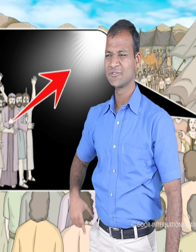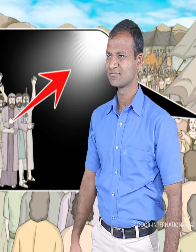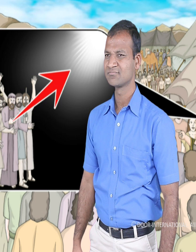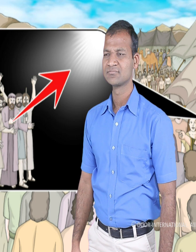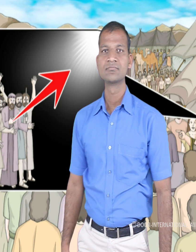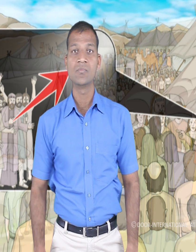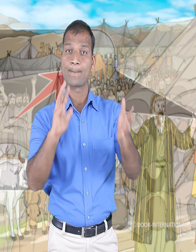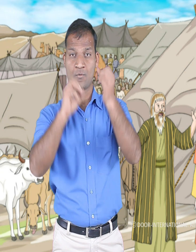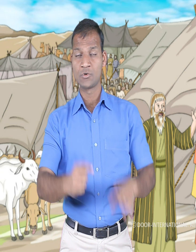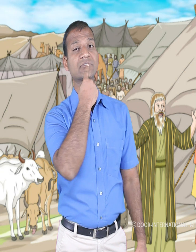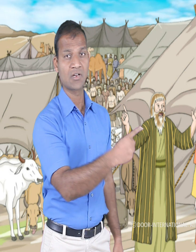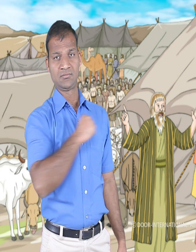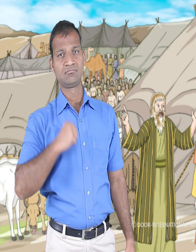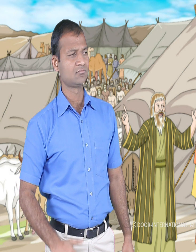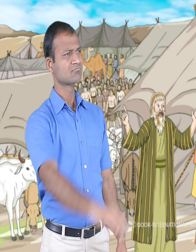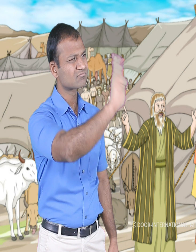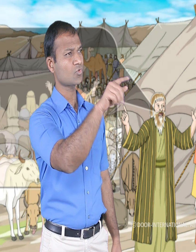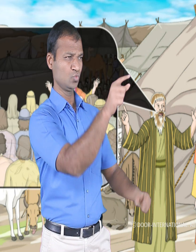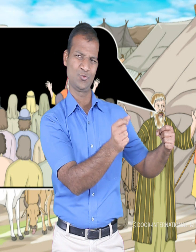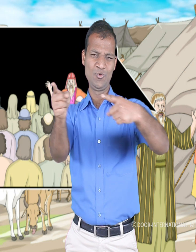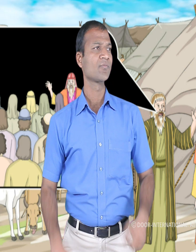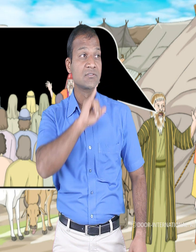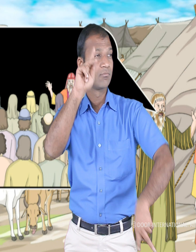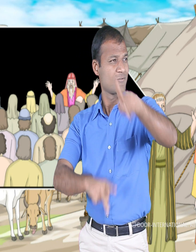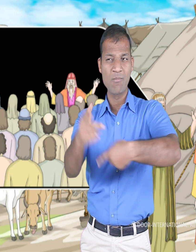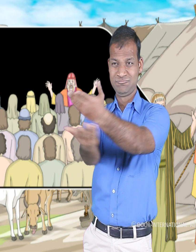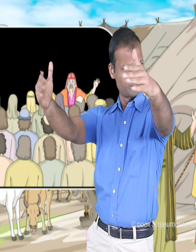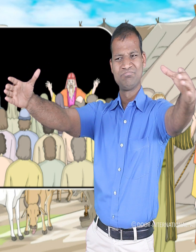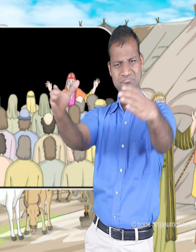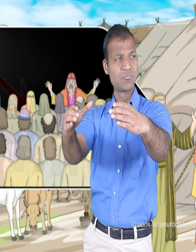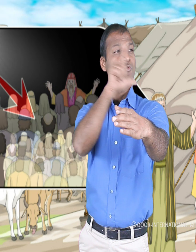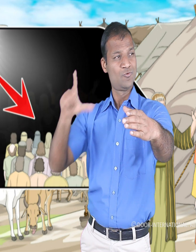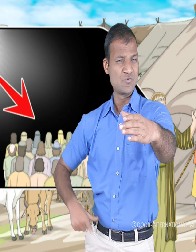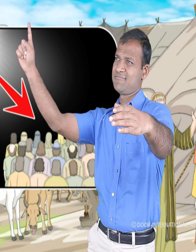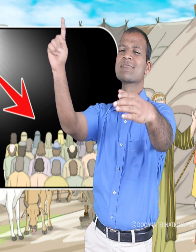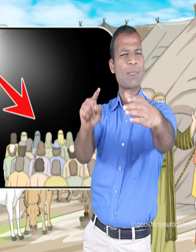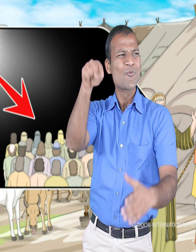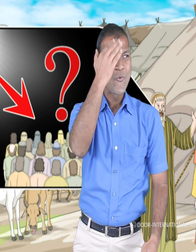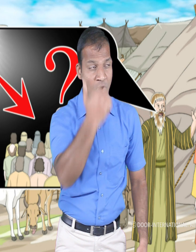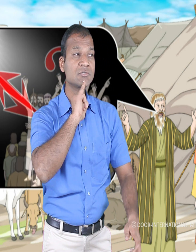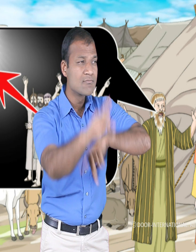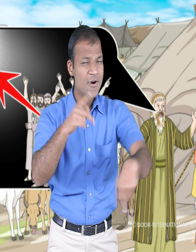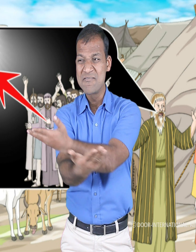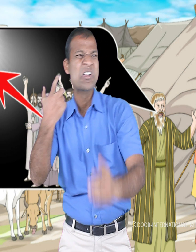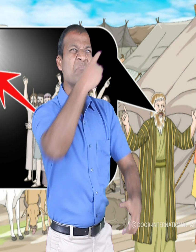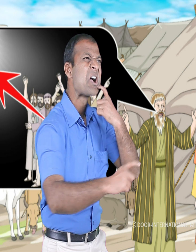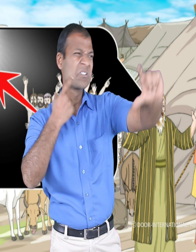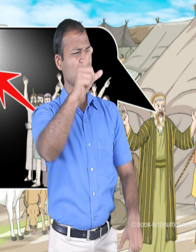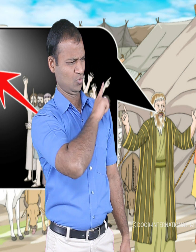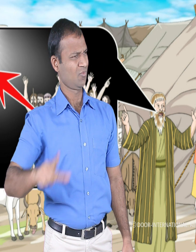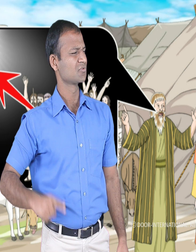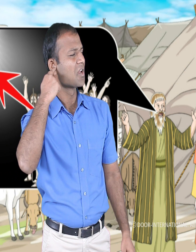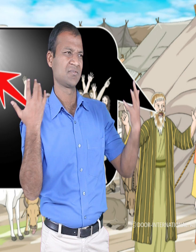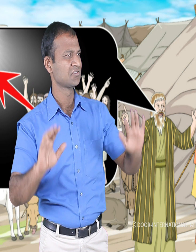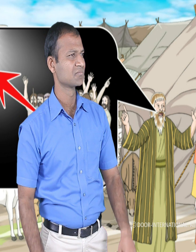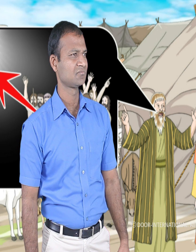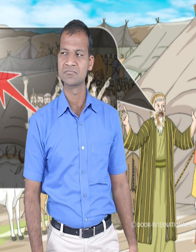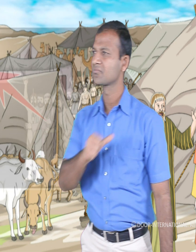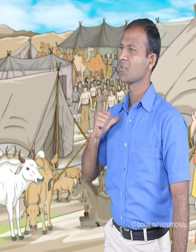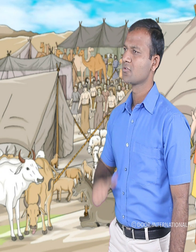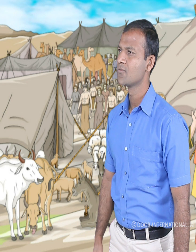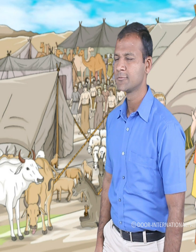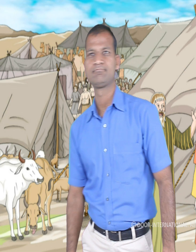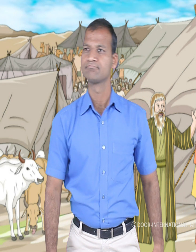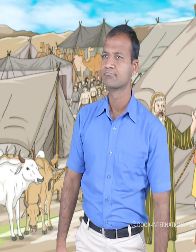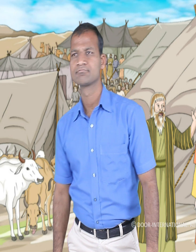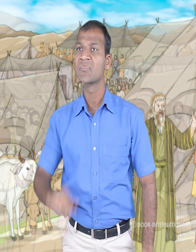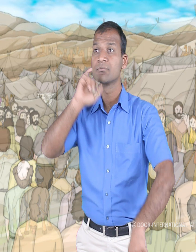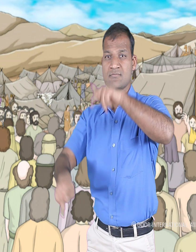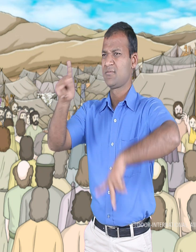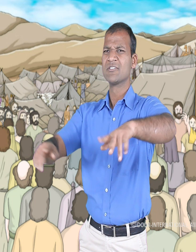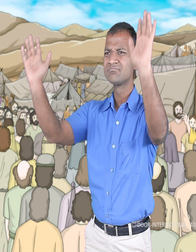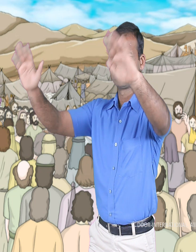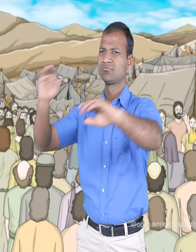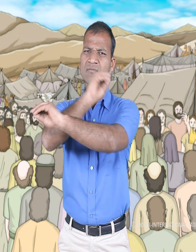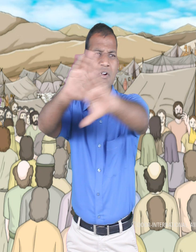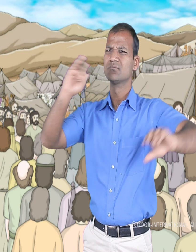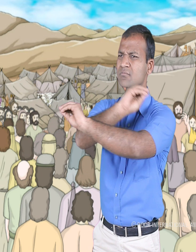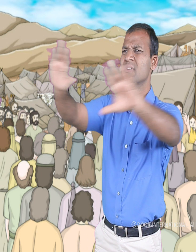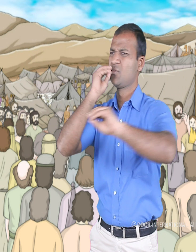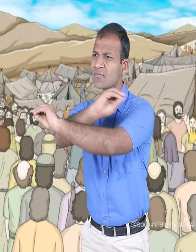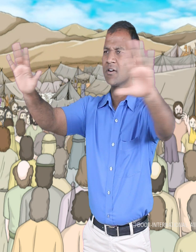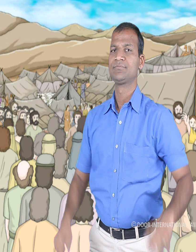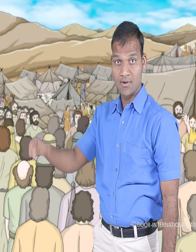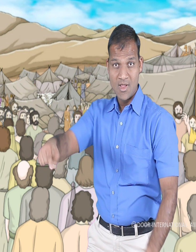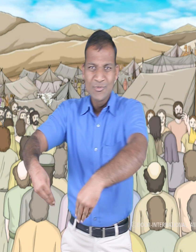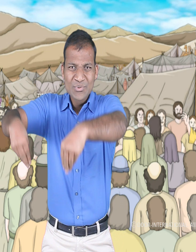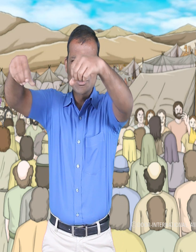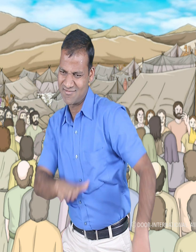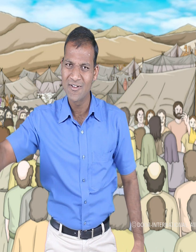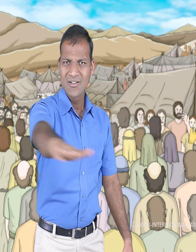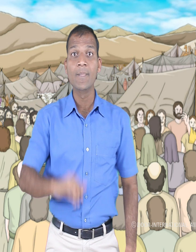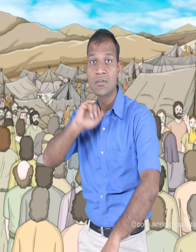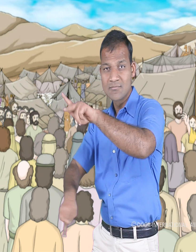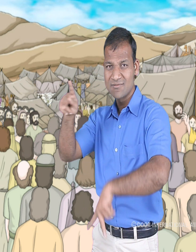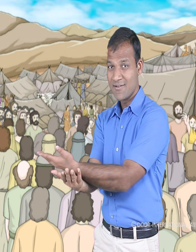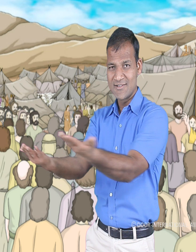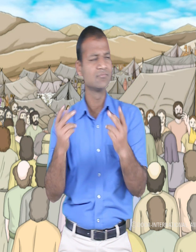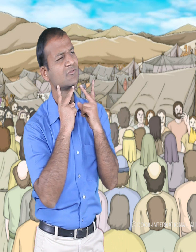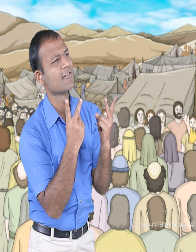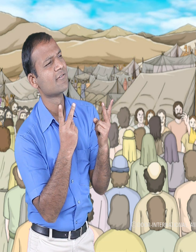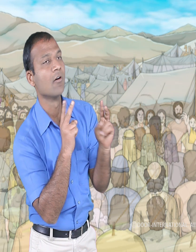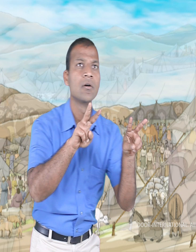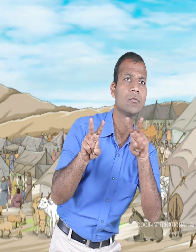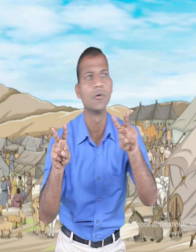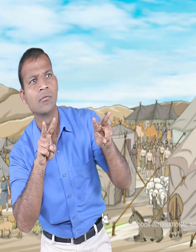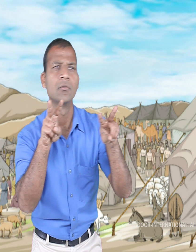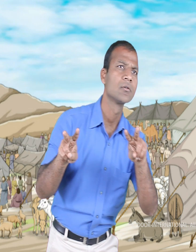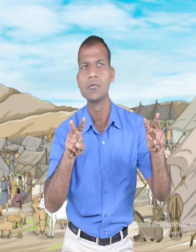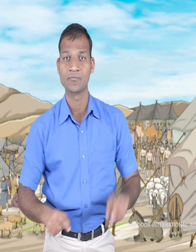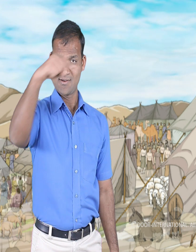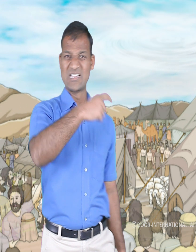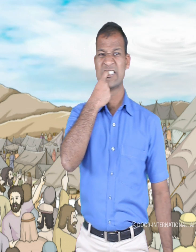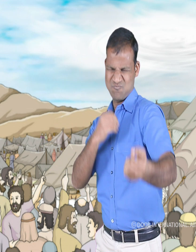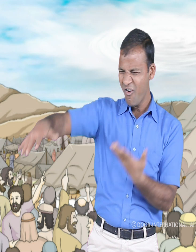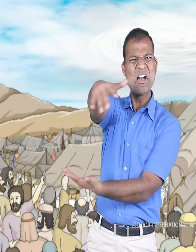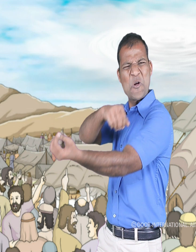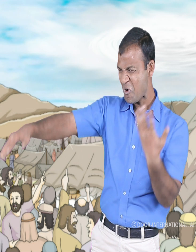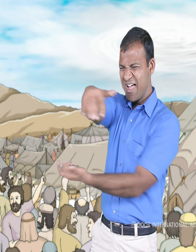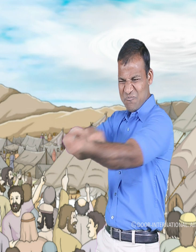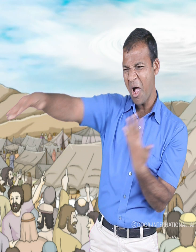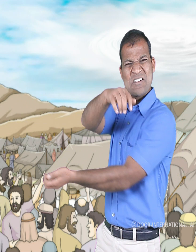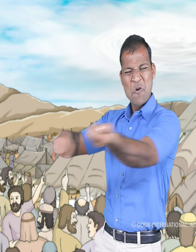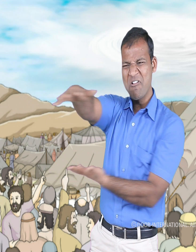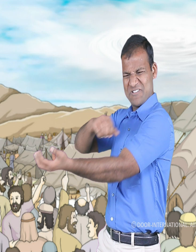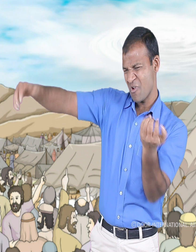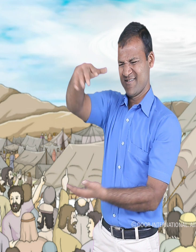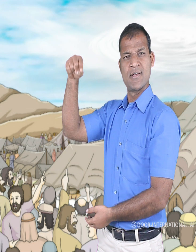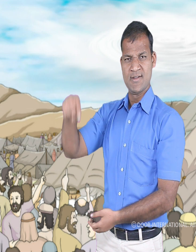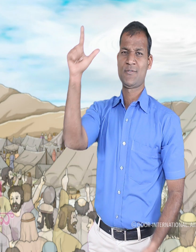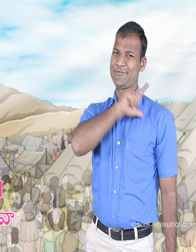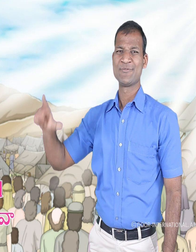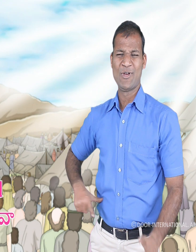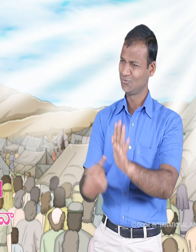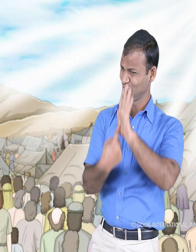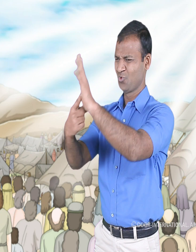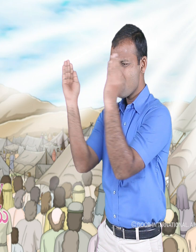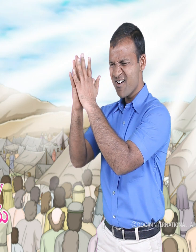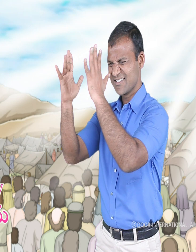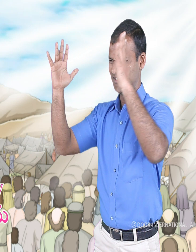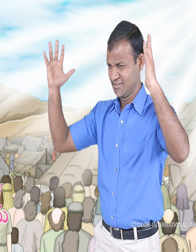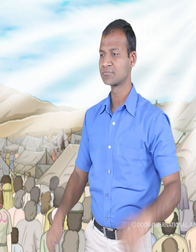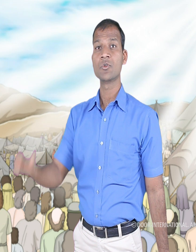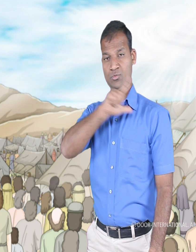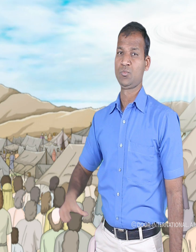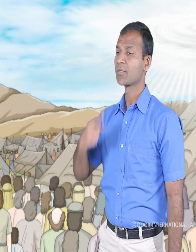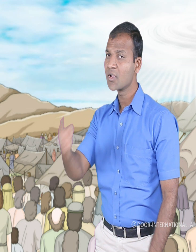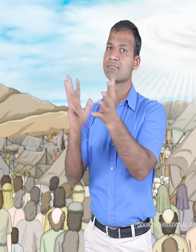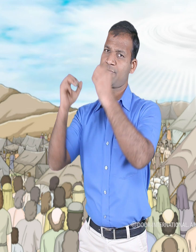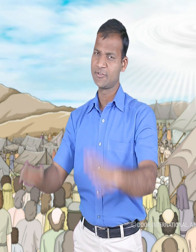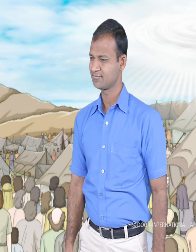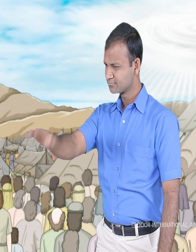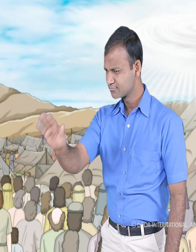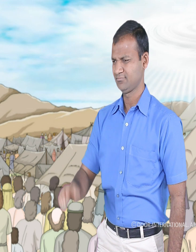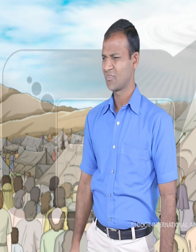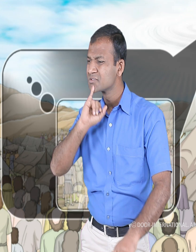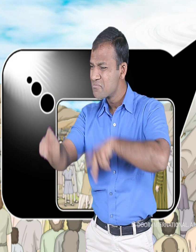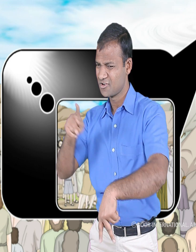Then Moses said to Aaron, “Tell the whole congregation of Israel, ‘Come before the LORD, for He has heard your grumbling.’” And as Aaron was speaking to the whole congregation of Israel, they looked toward the desert, and there in a cloud the glory of the LORD appeared.